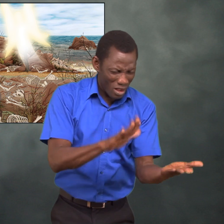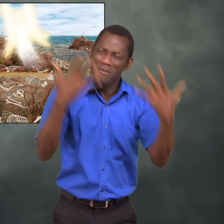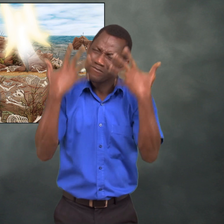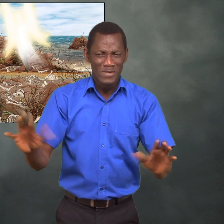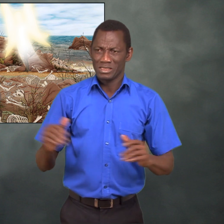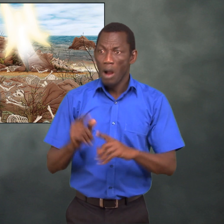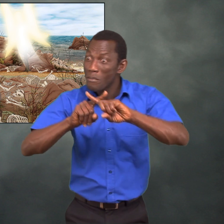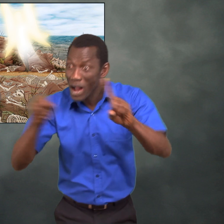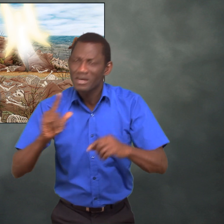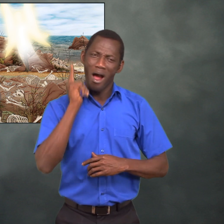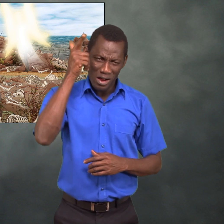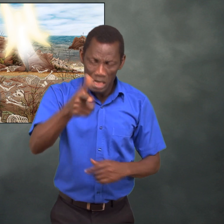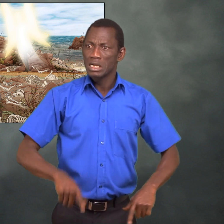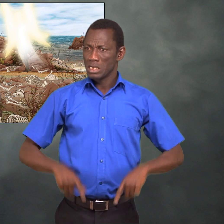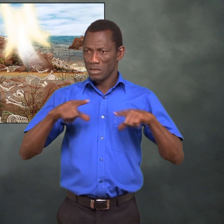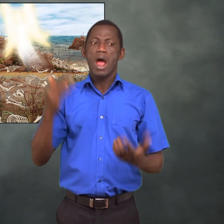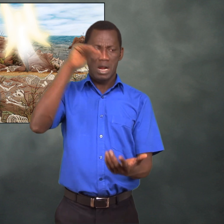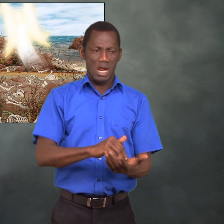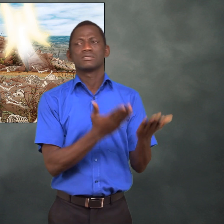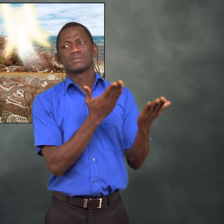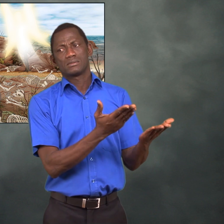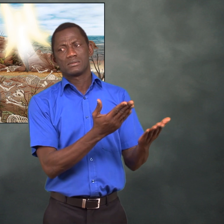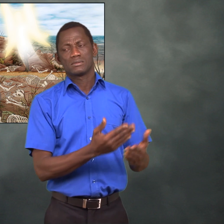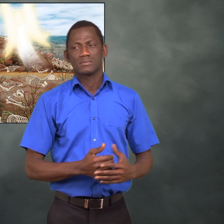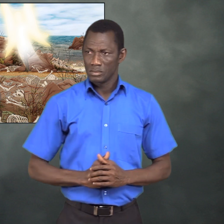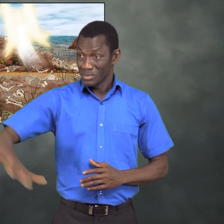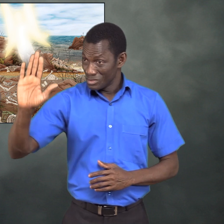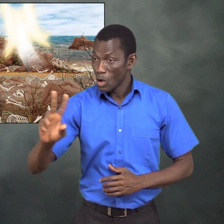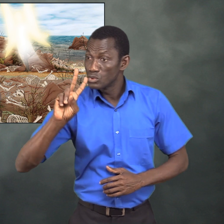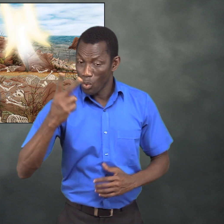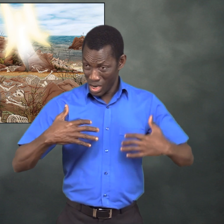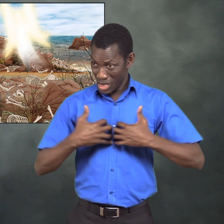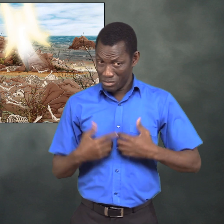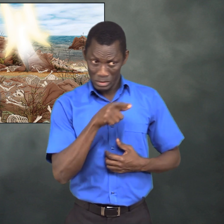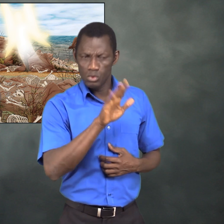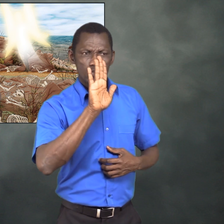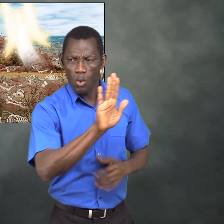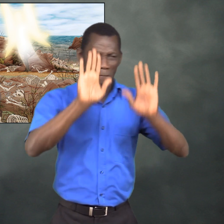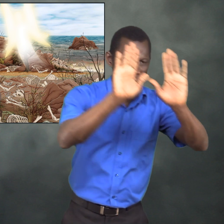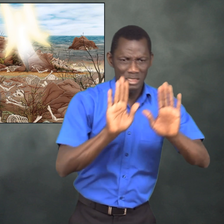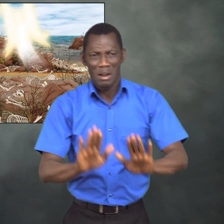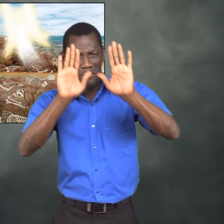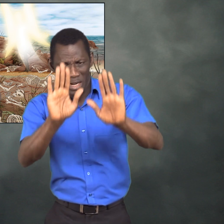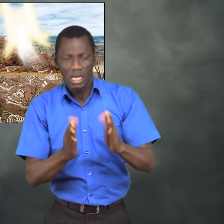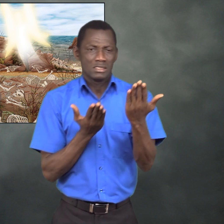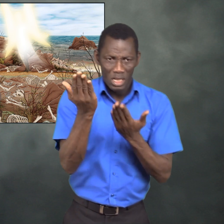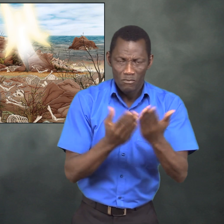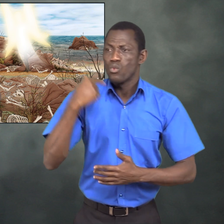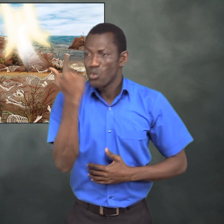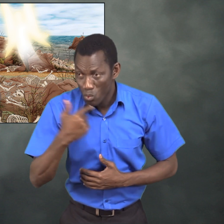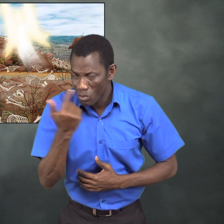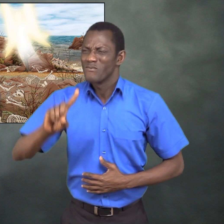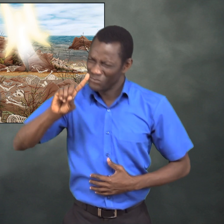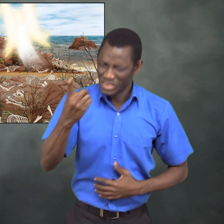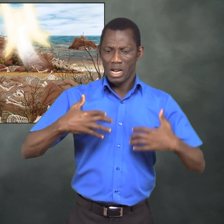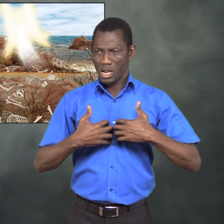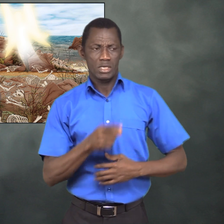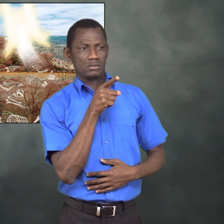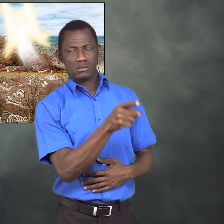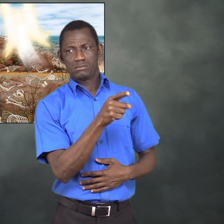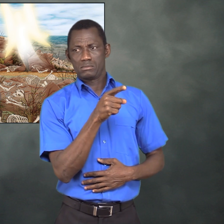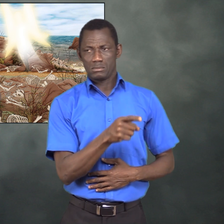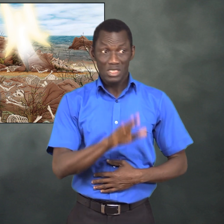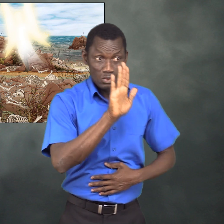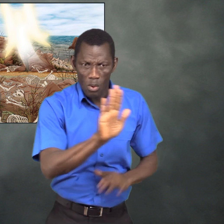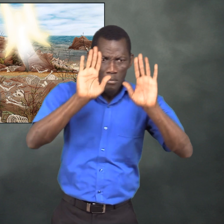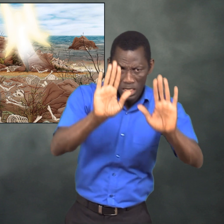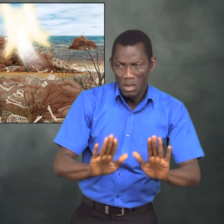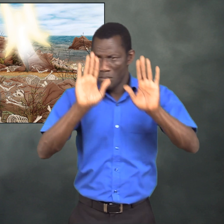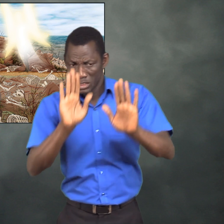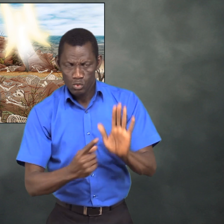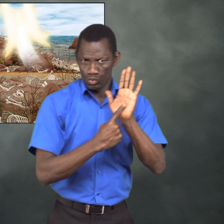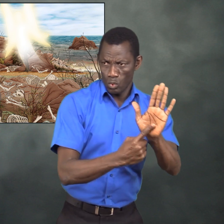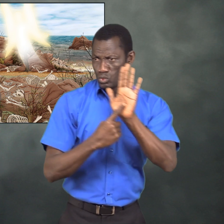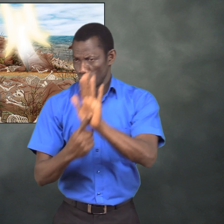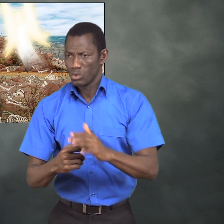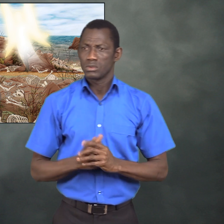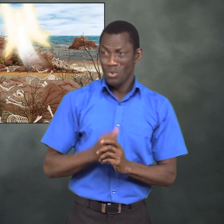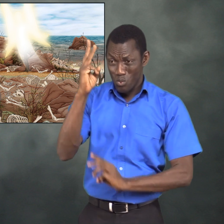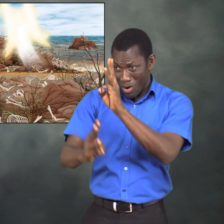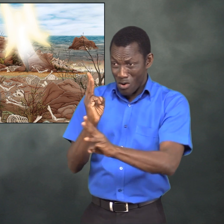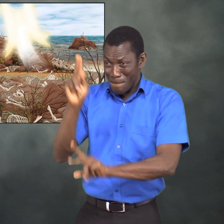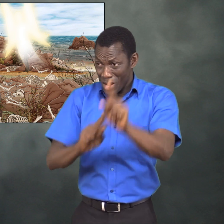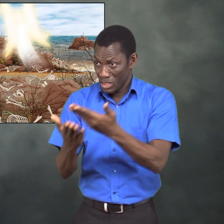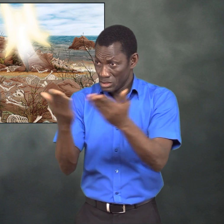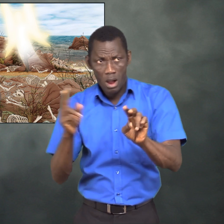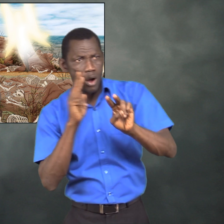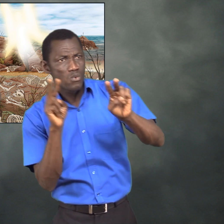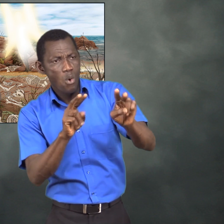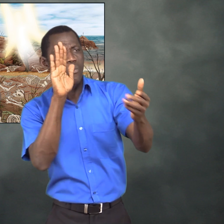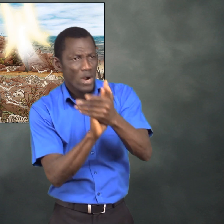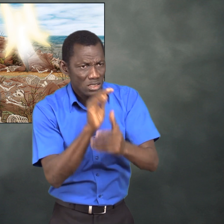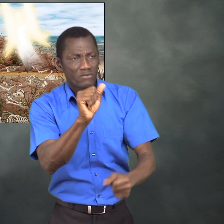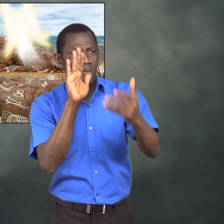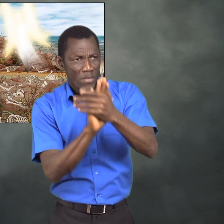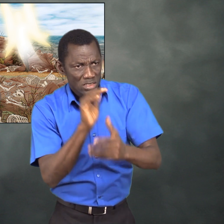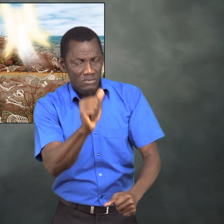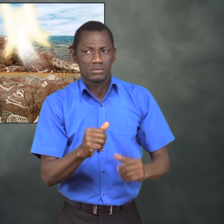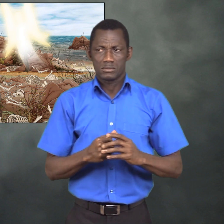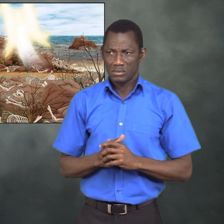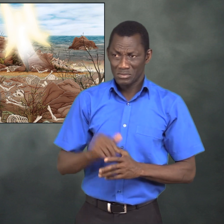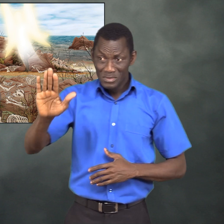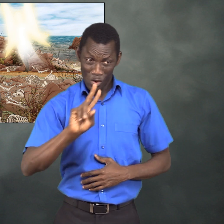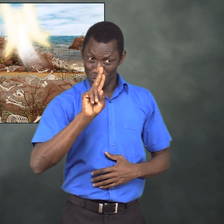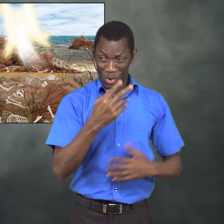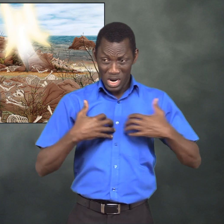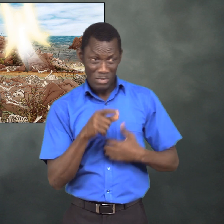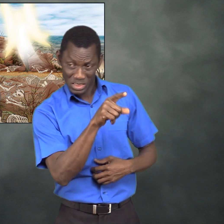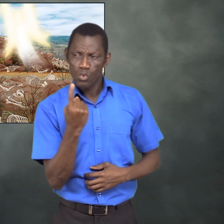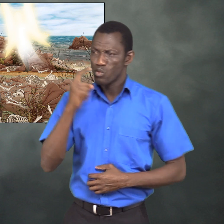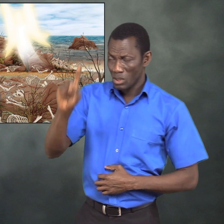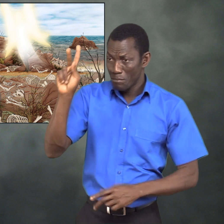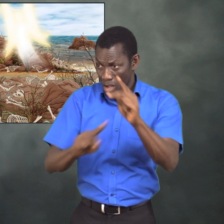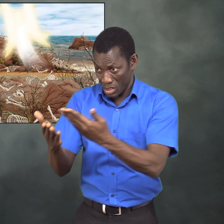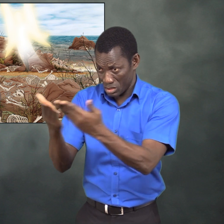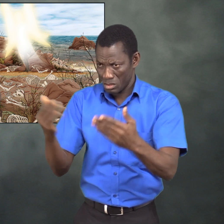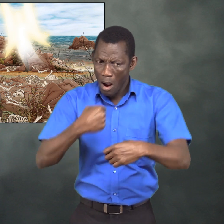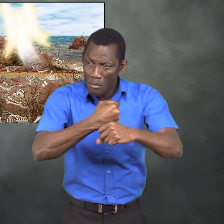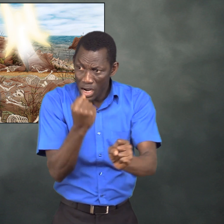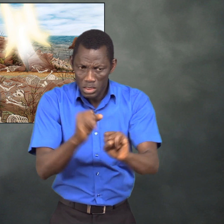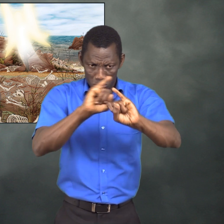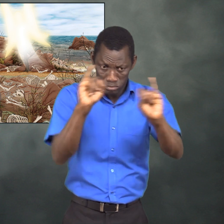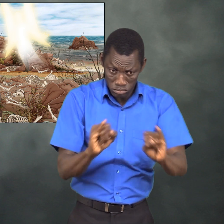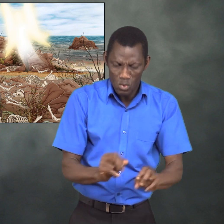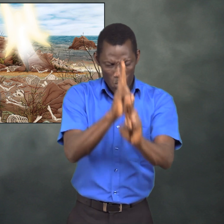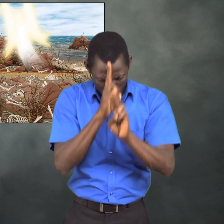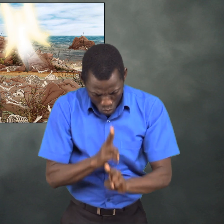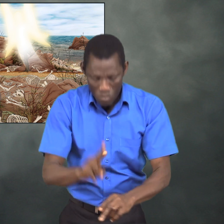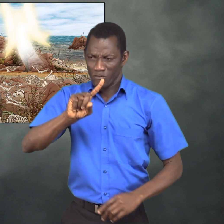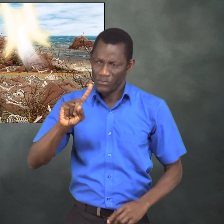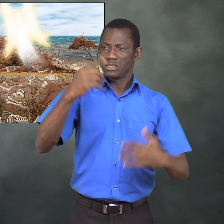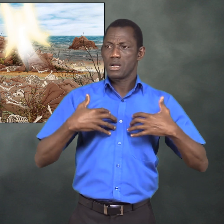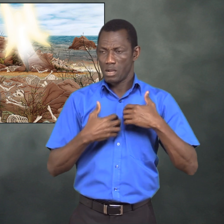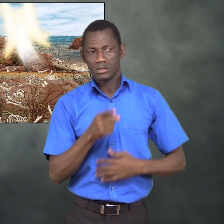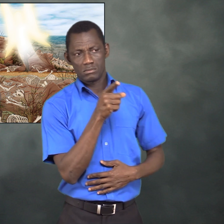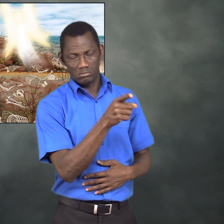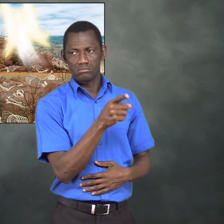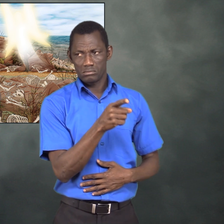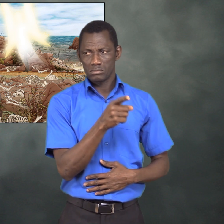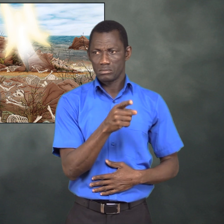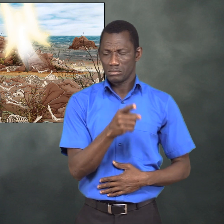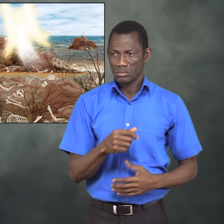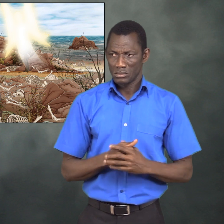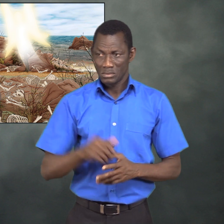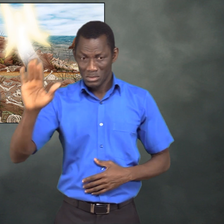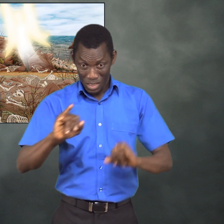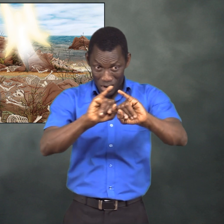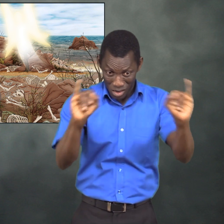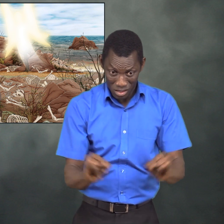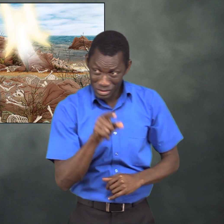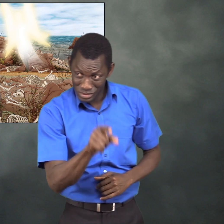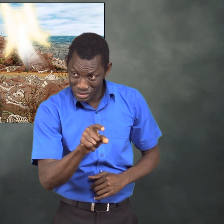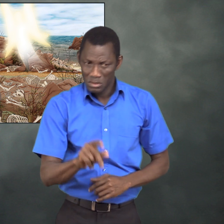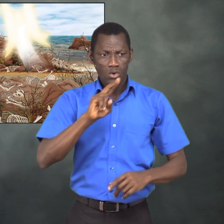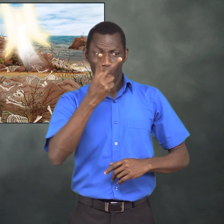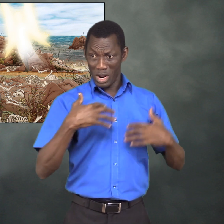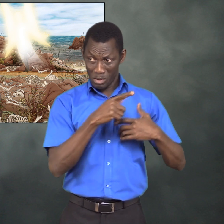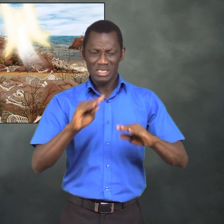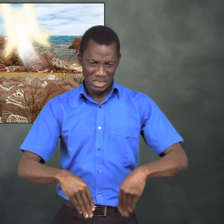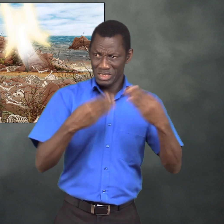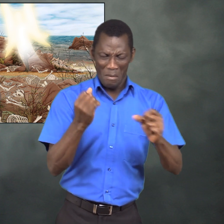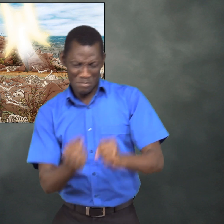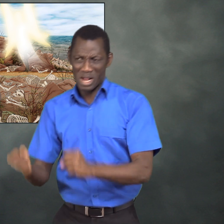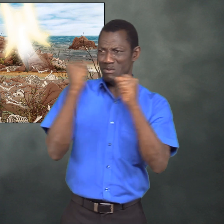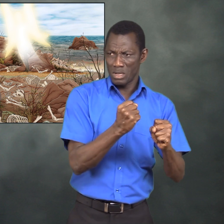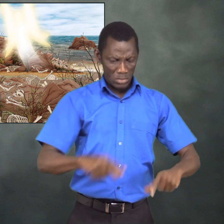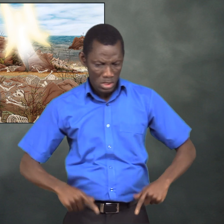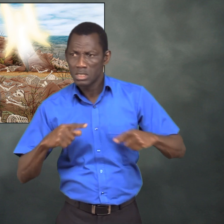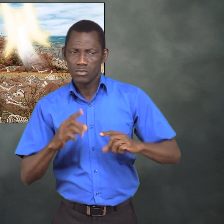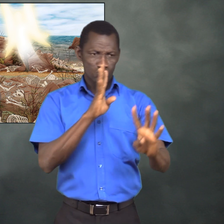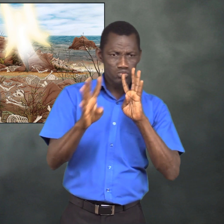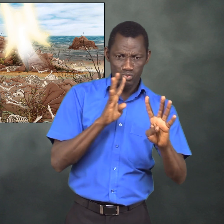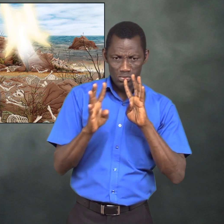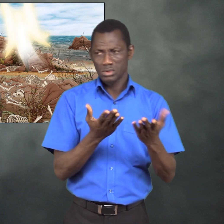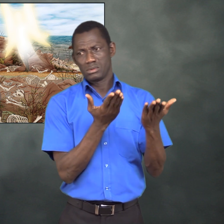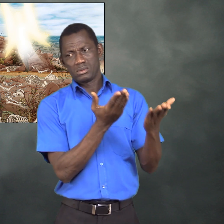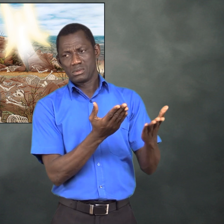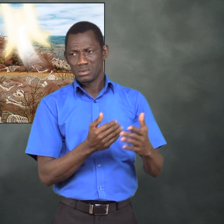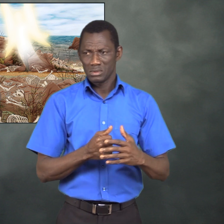Because of the signs it was given to perform on behalf of the first beast, it deceived those who dwell on the earth, telling them to make an image to the beast that had been wounded by the sword and yet had lived.